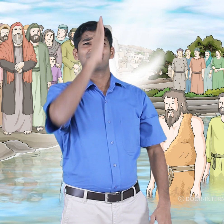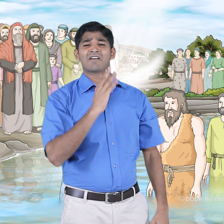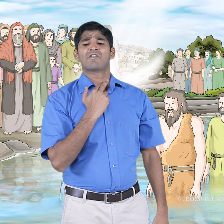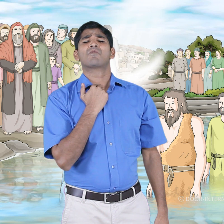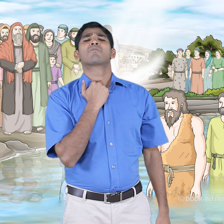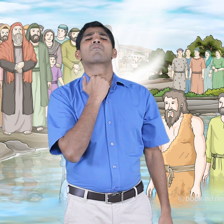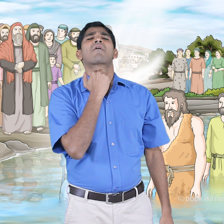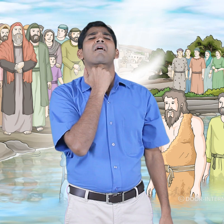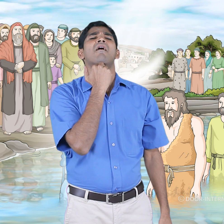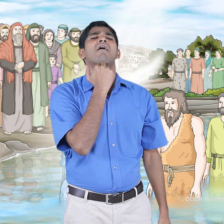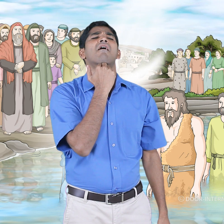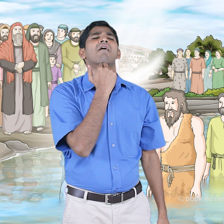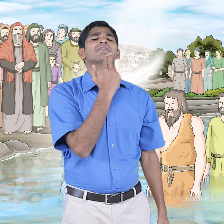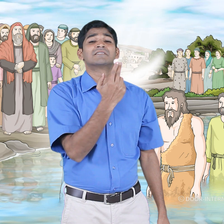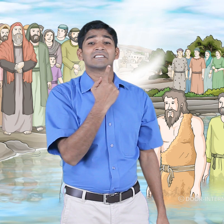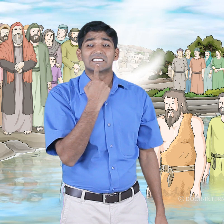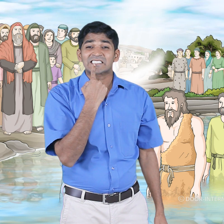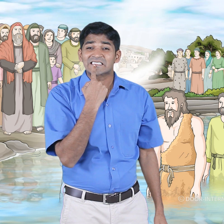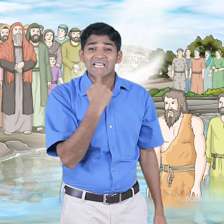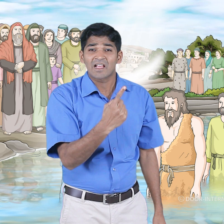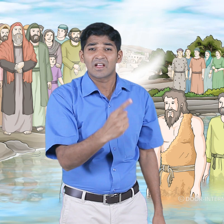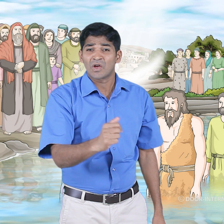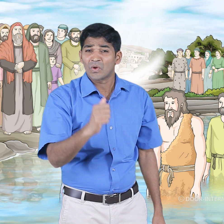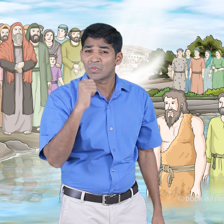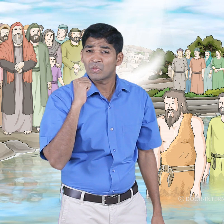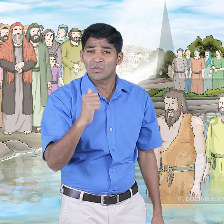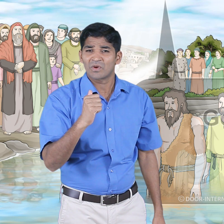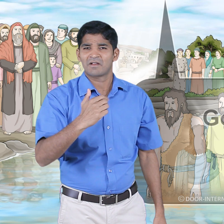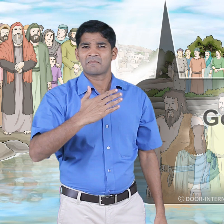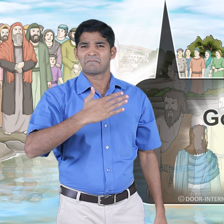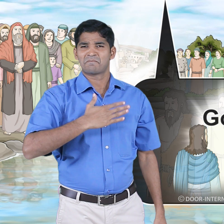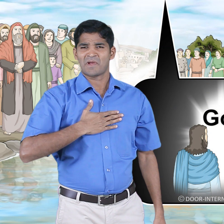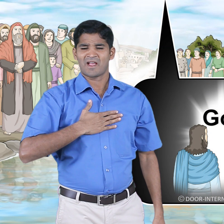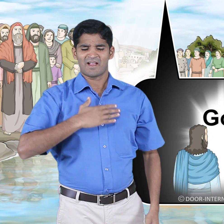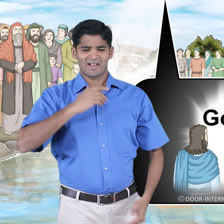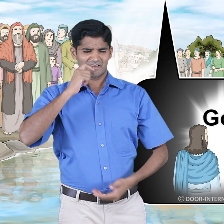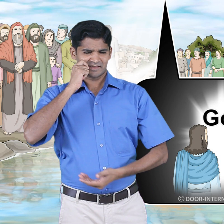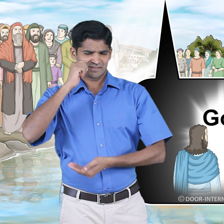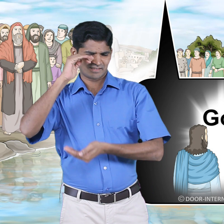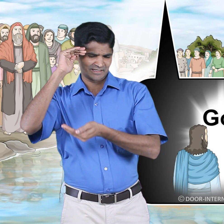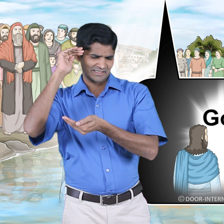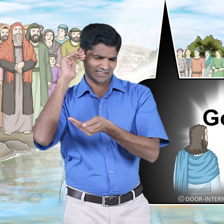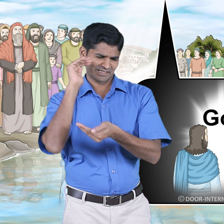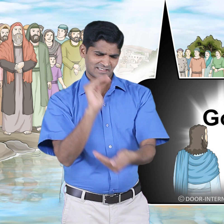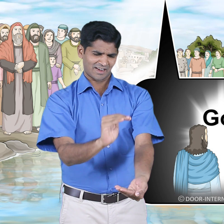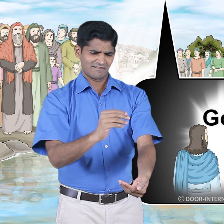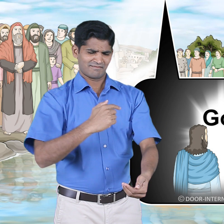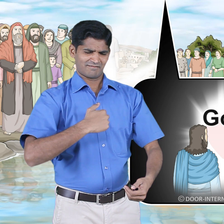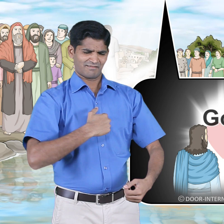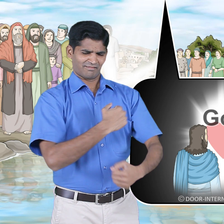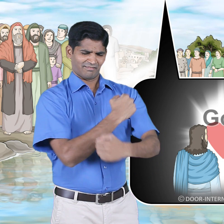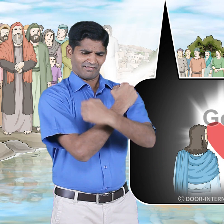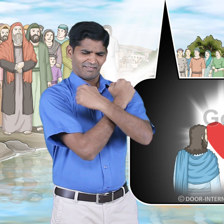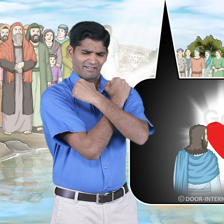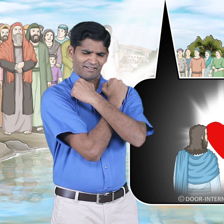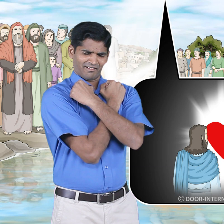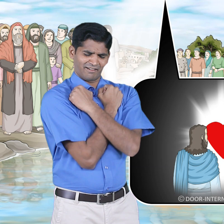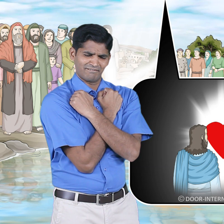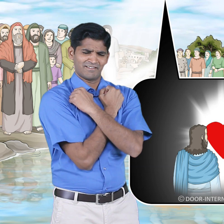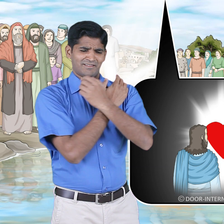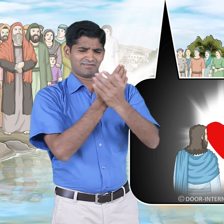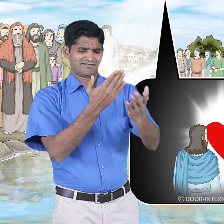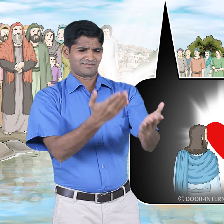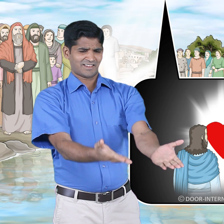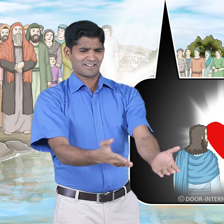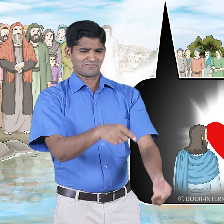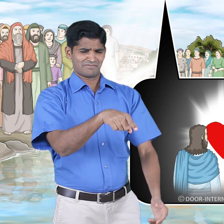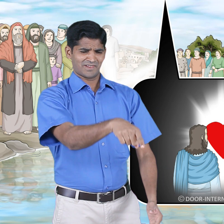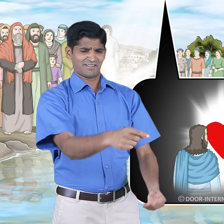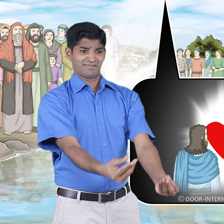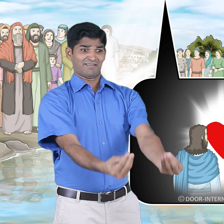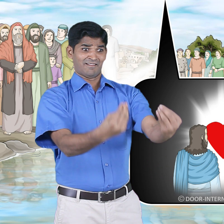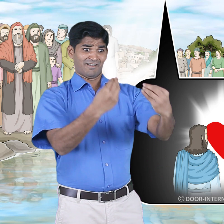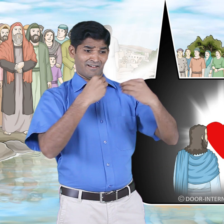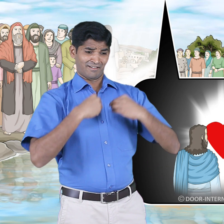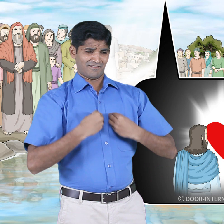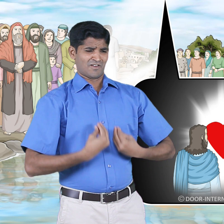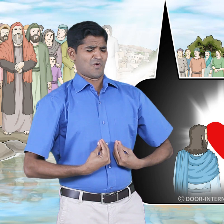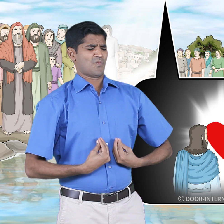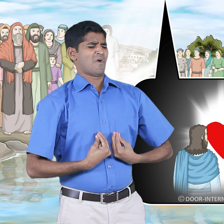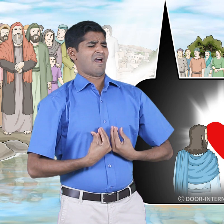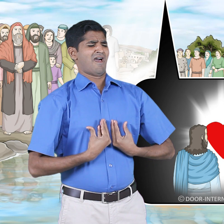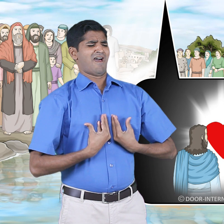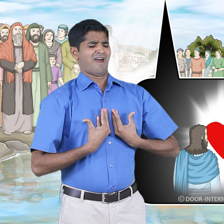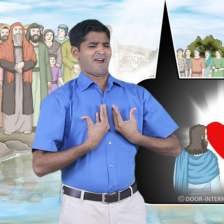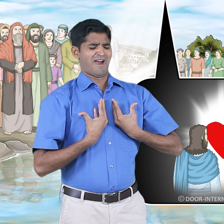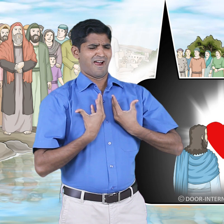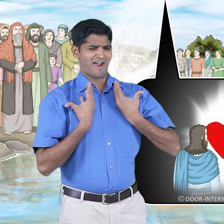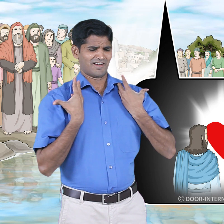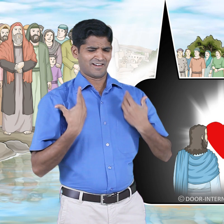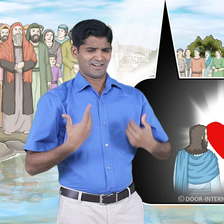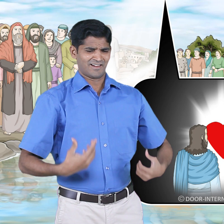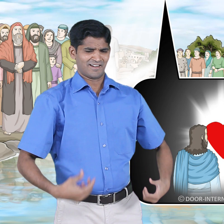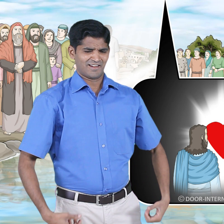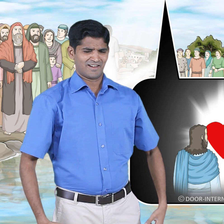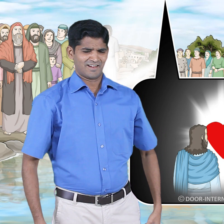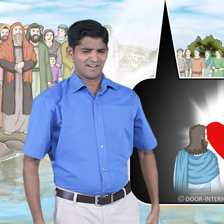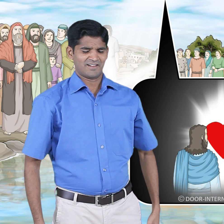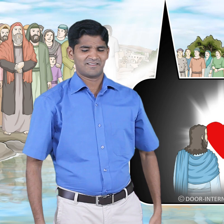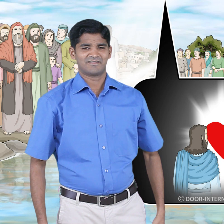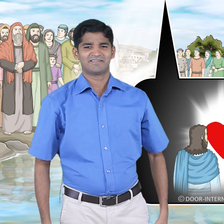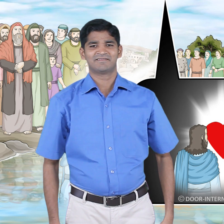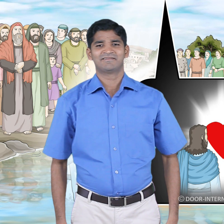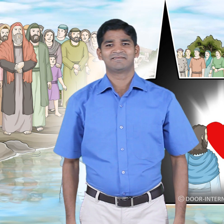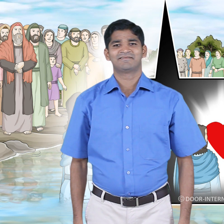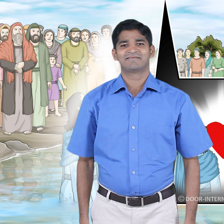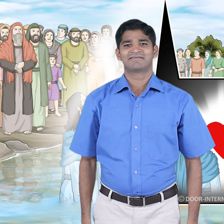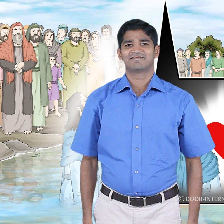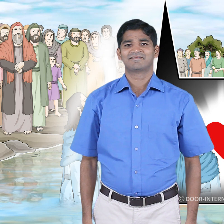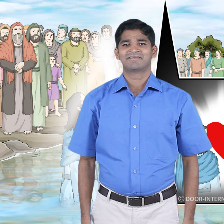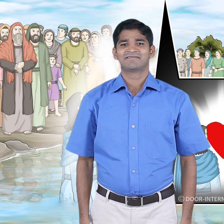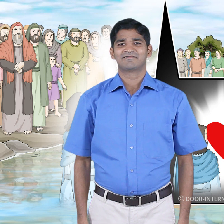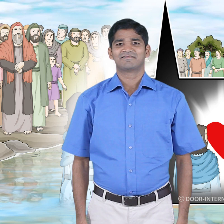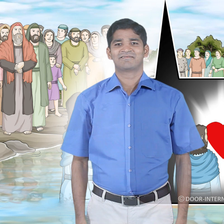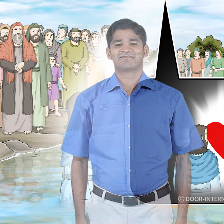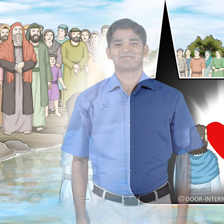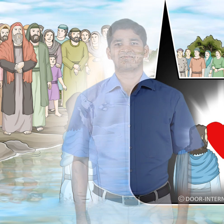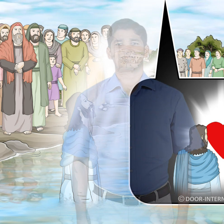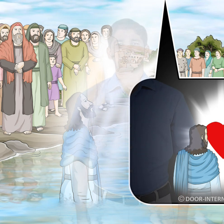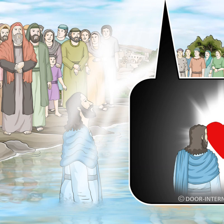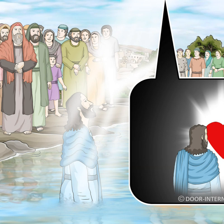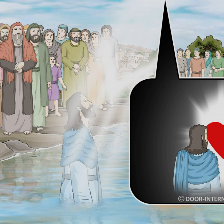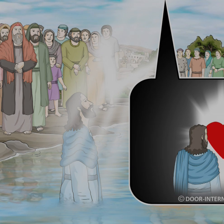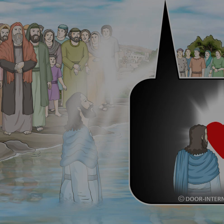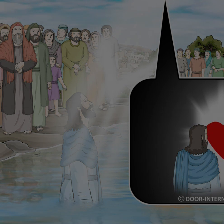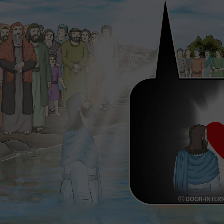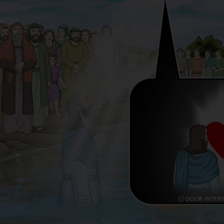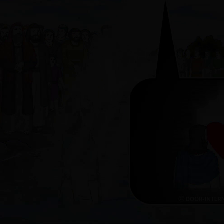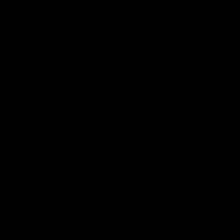And a voice from heaven said, “This is My beloved Son, in whom I am well pleased!”